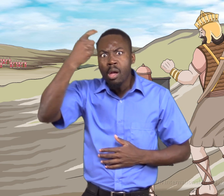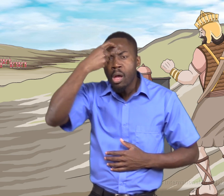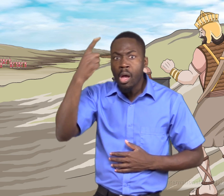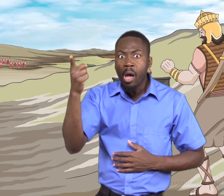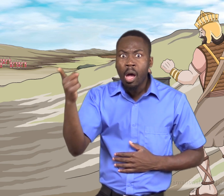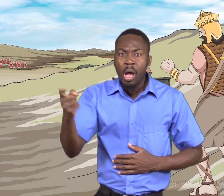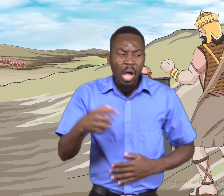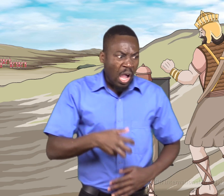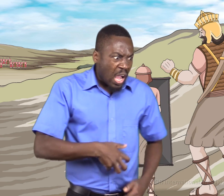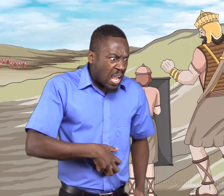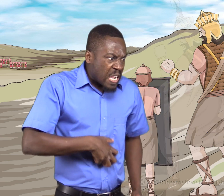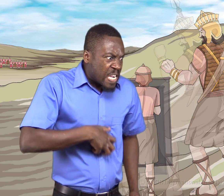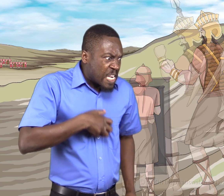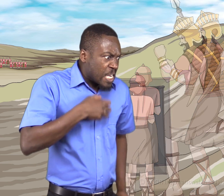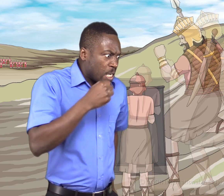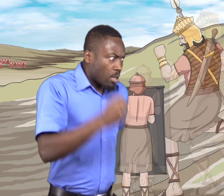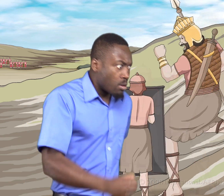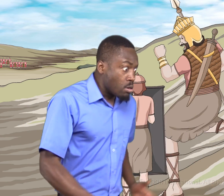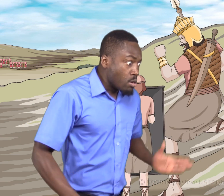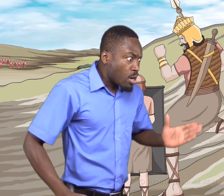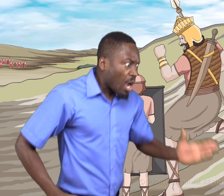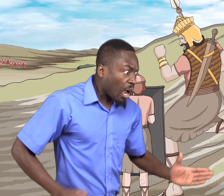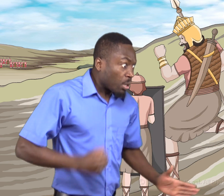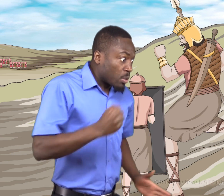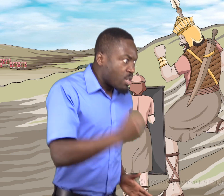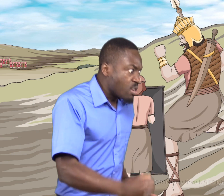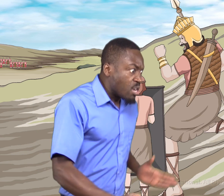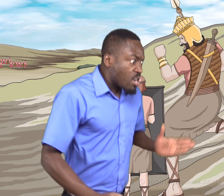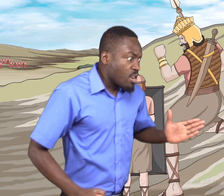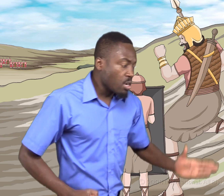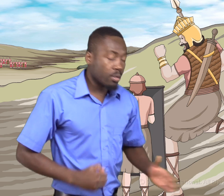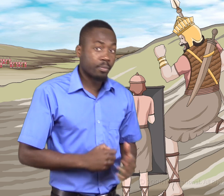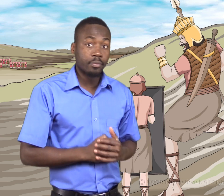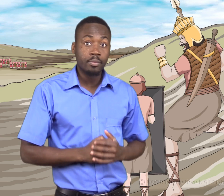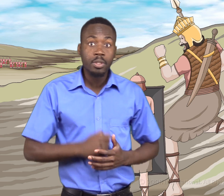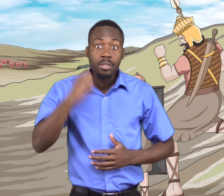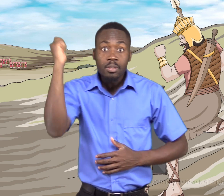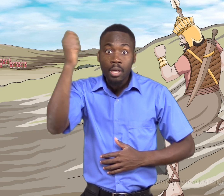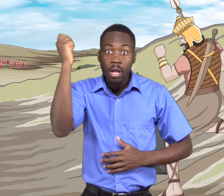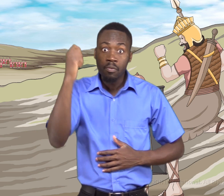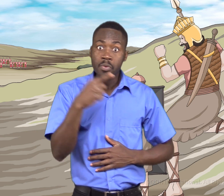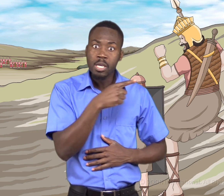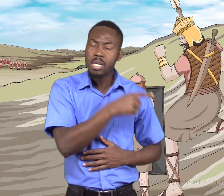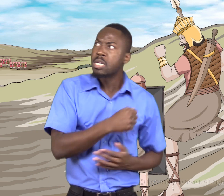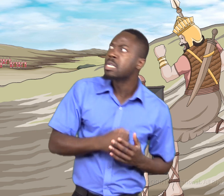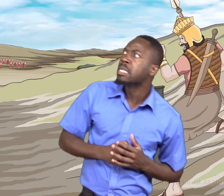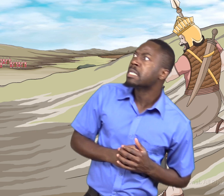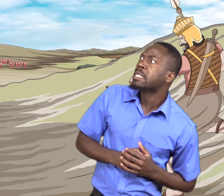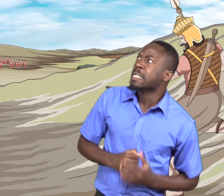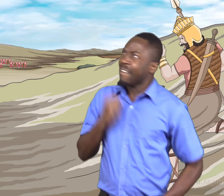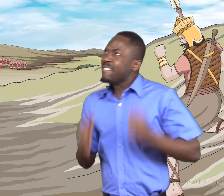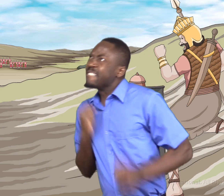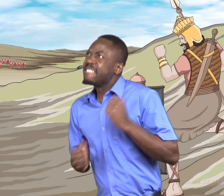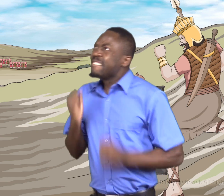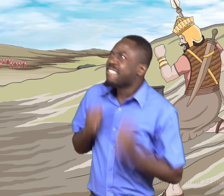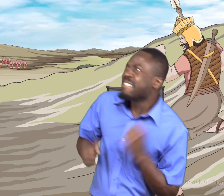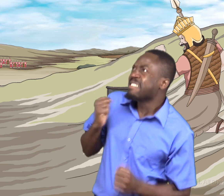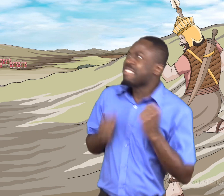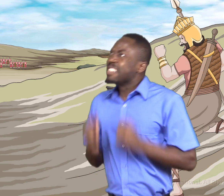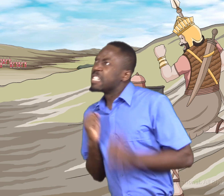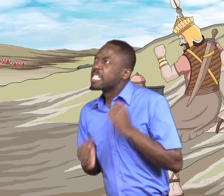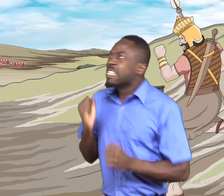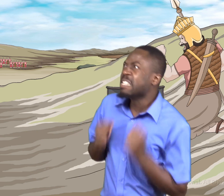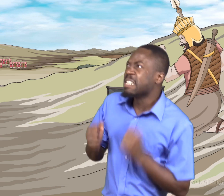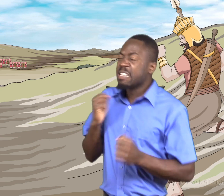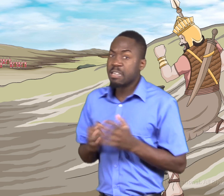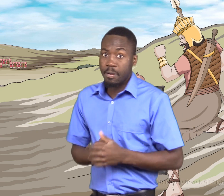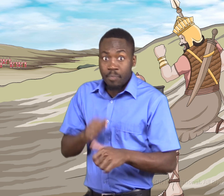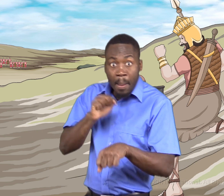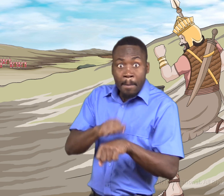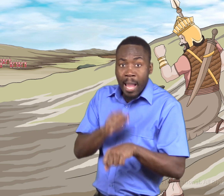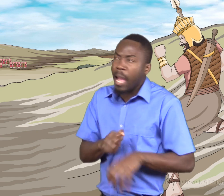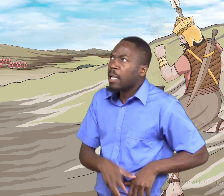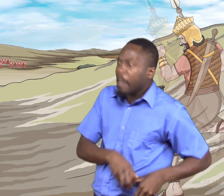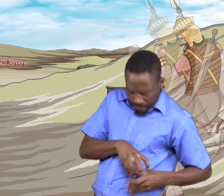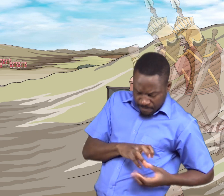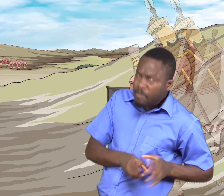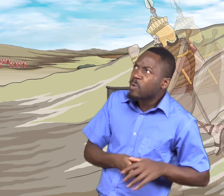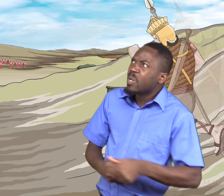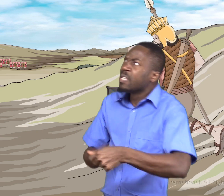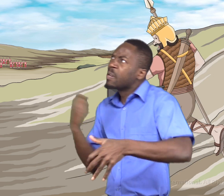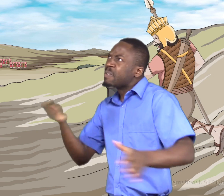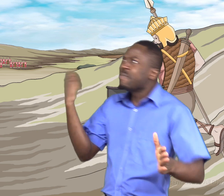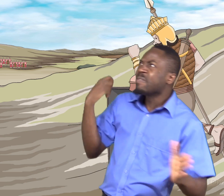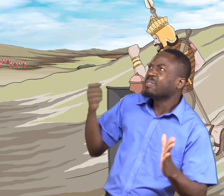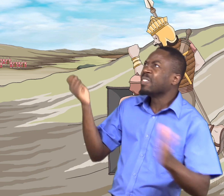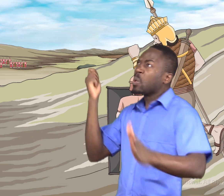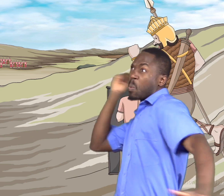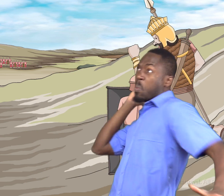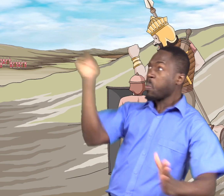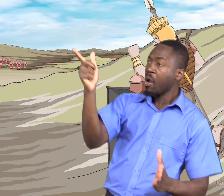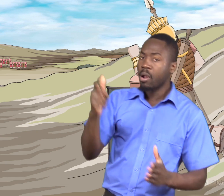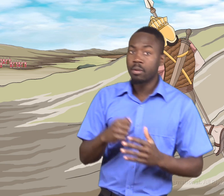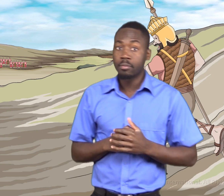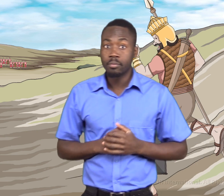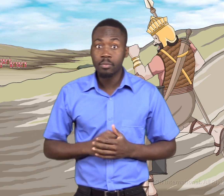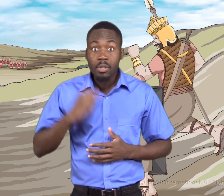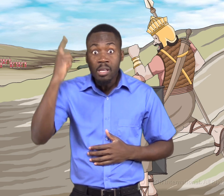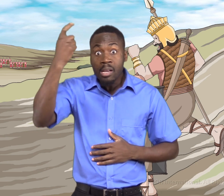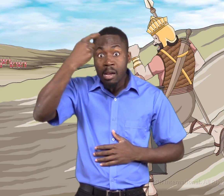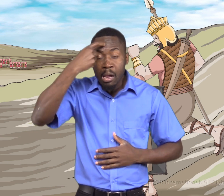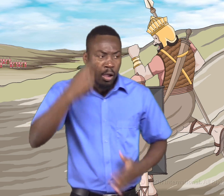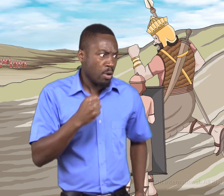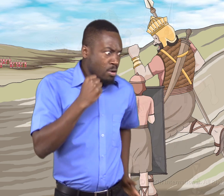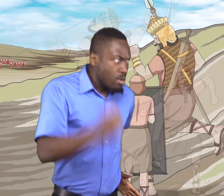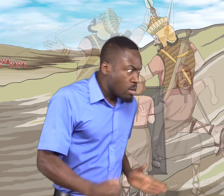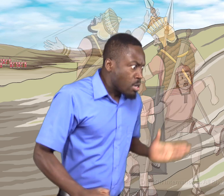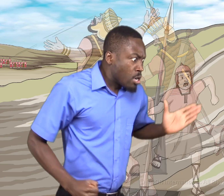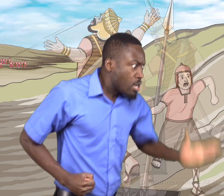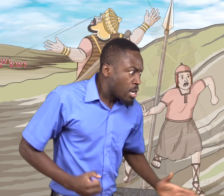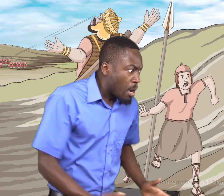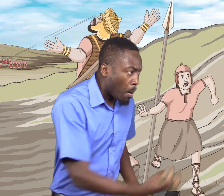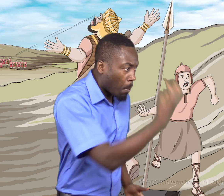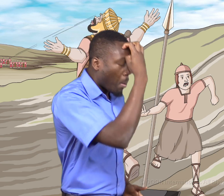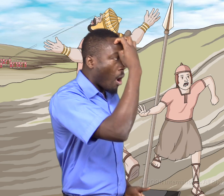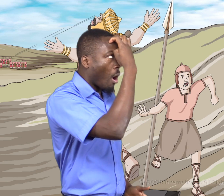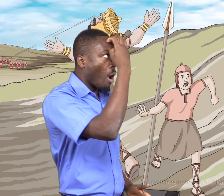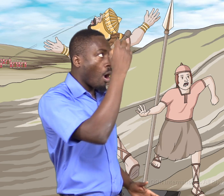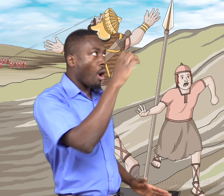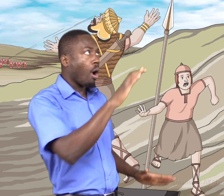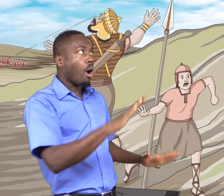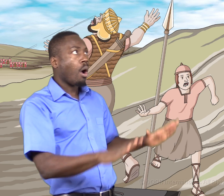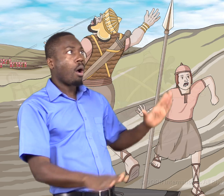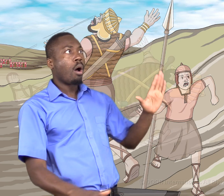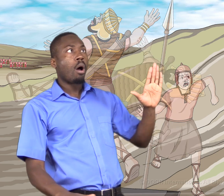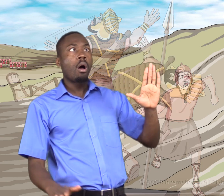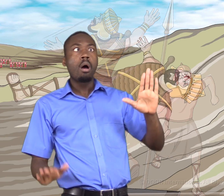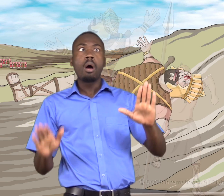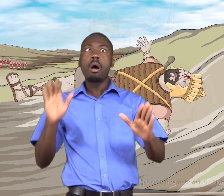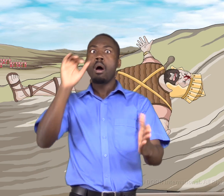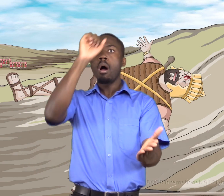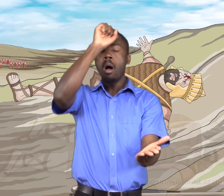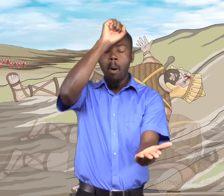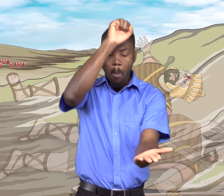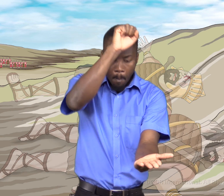As the Philistine started forward to attack him, David ran quickly toward the battle line to meet him. Then David reached into his bag, took out a stone, and slung it, striking the Philistine on the forehead.